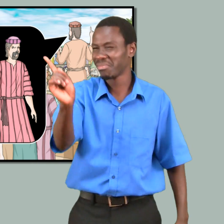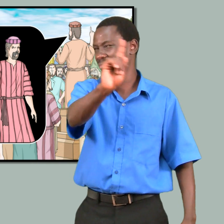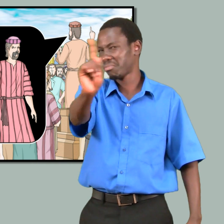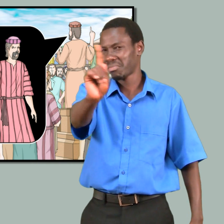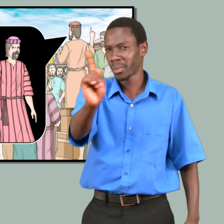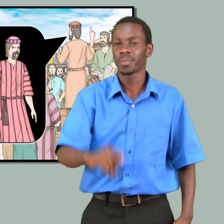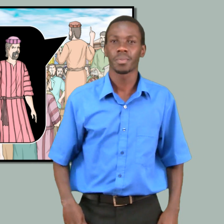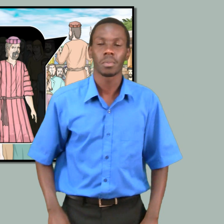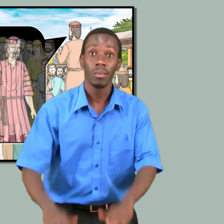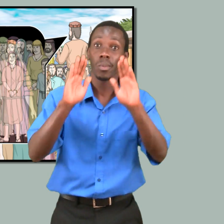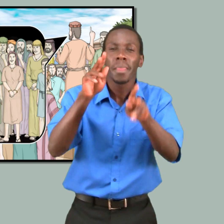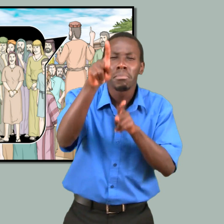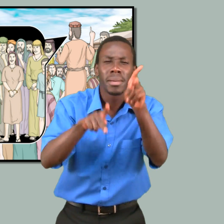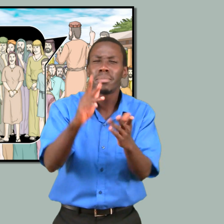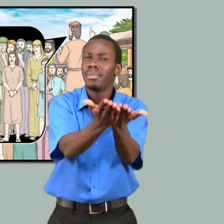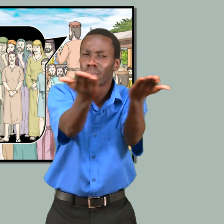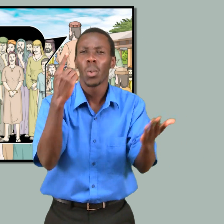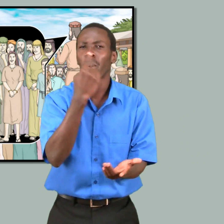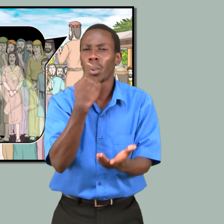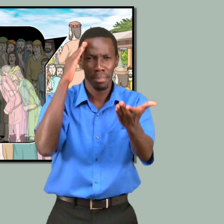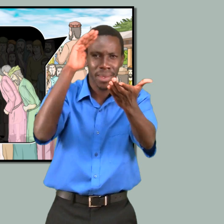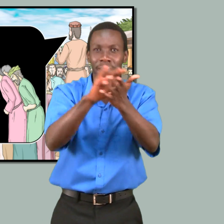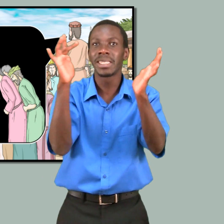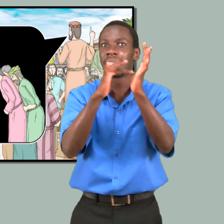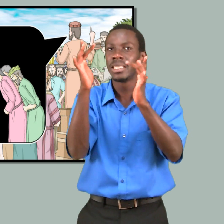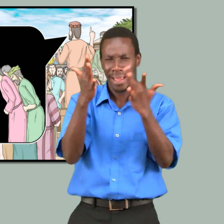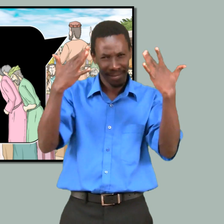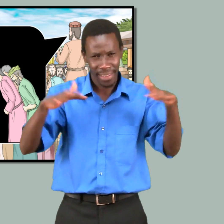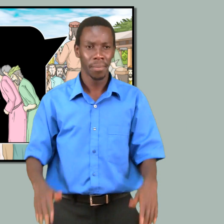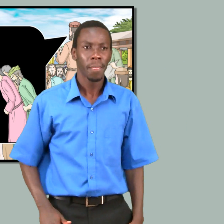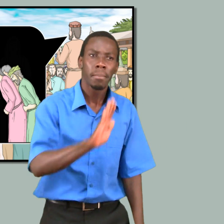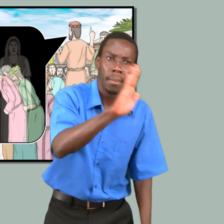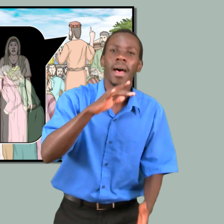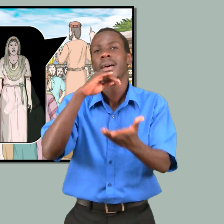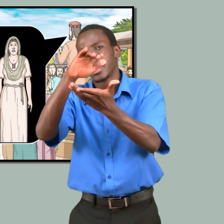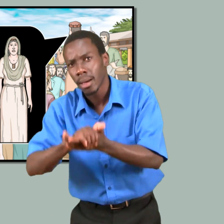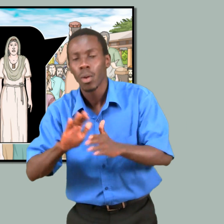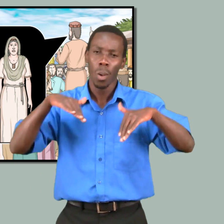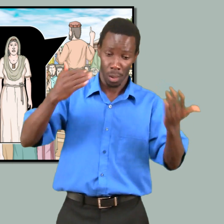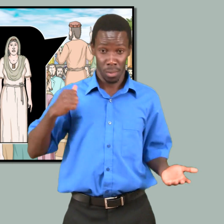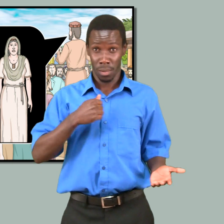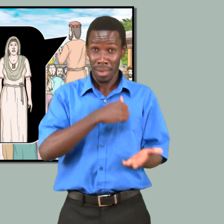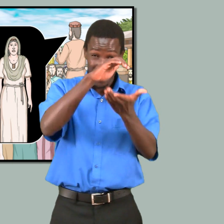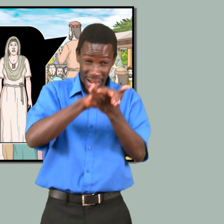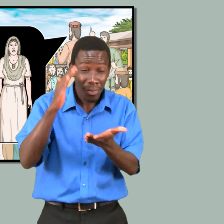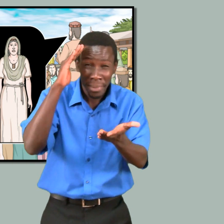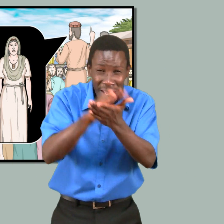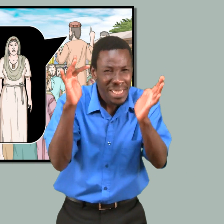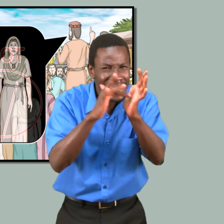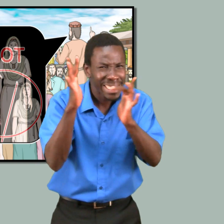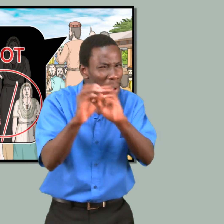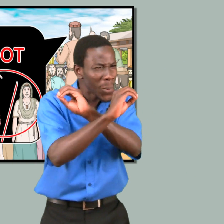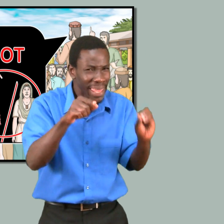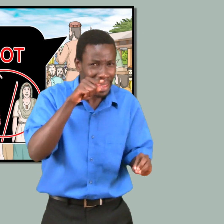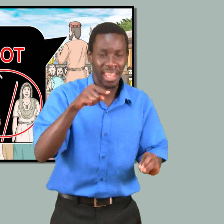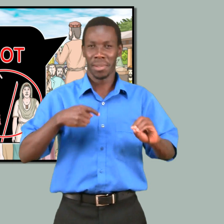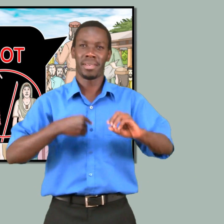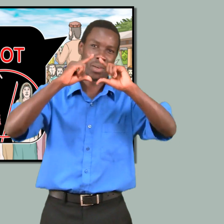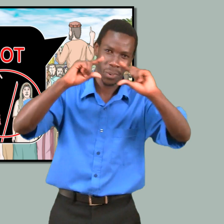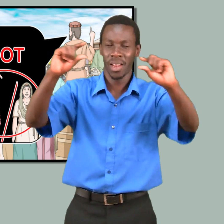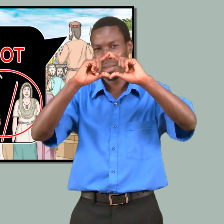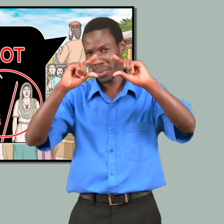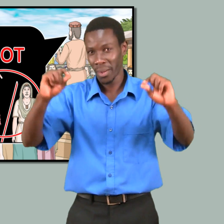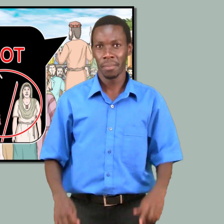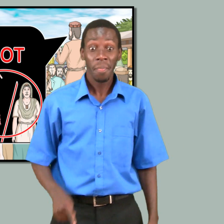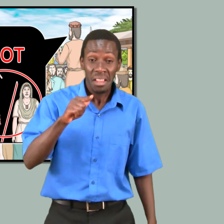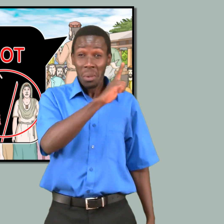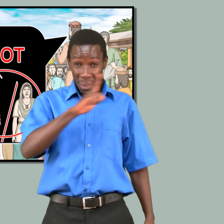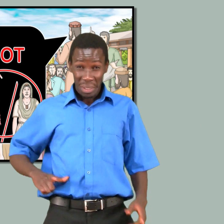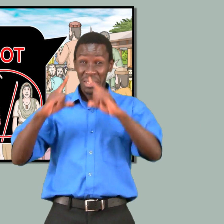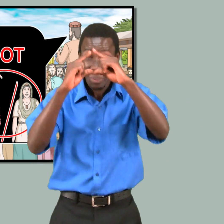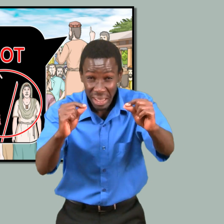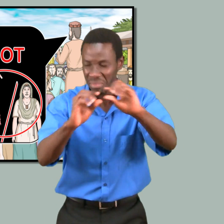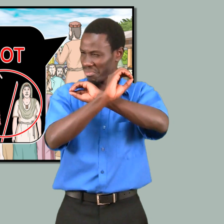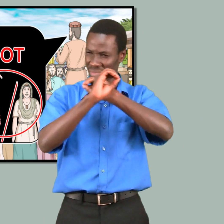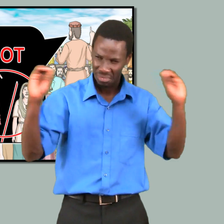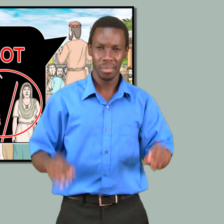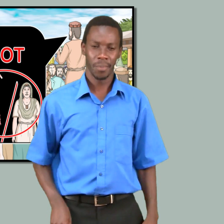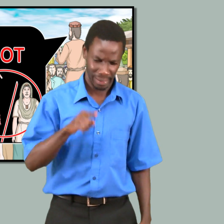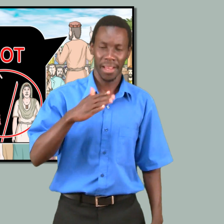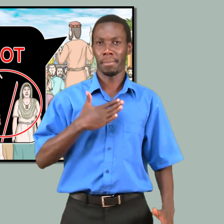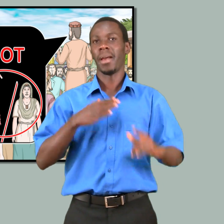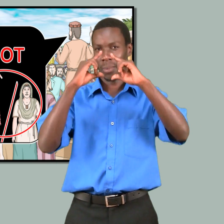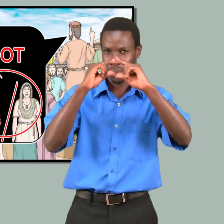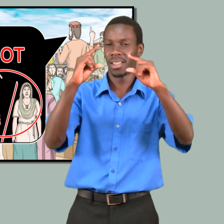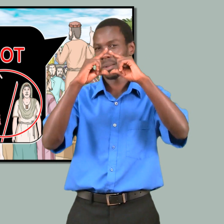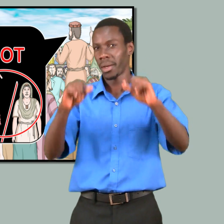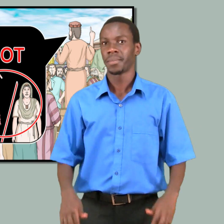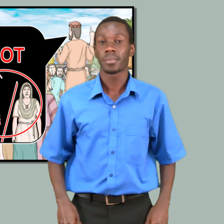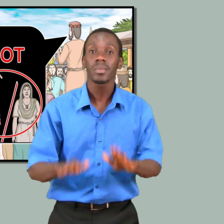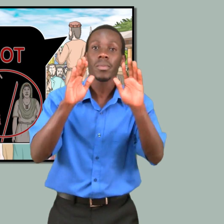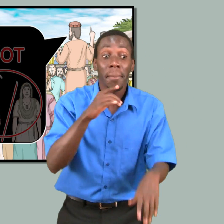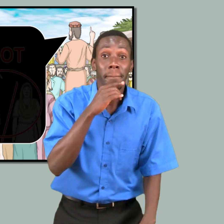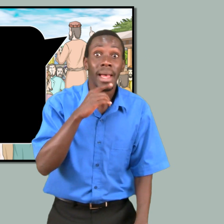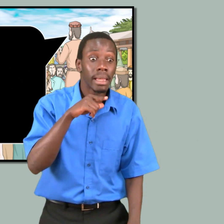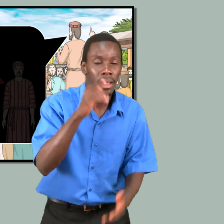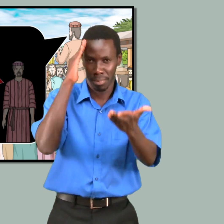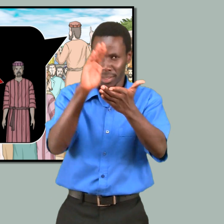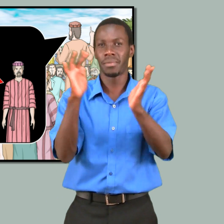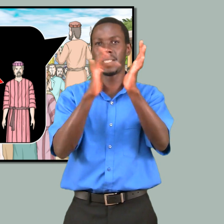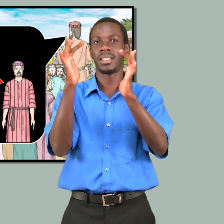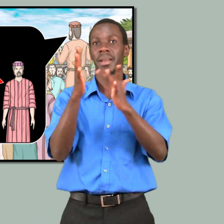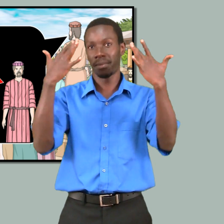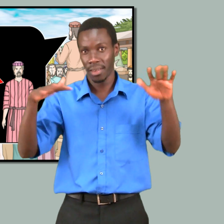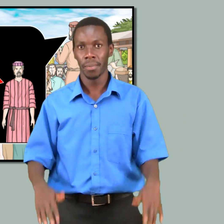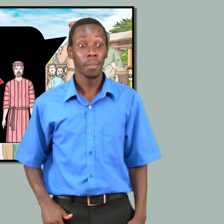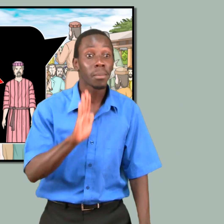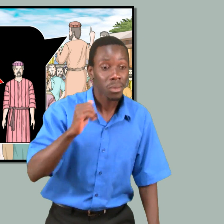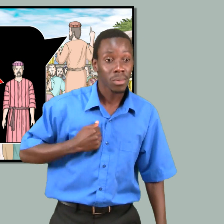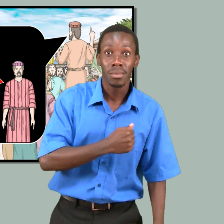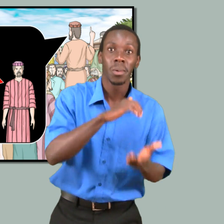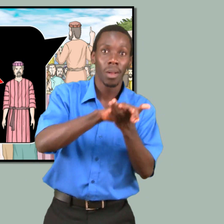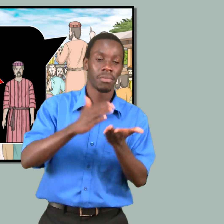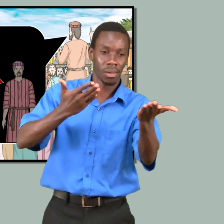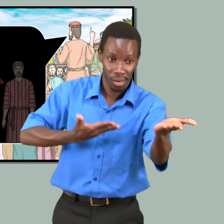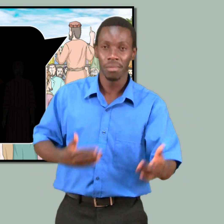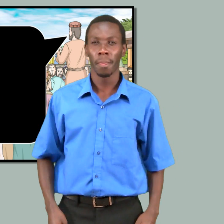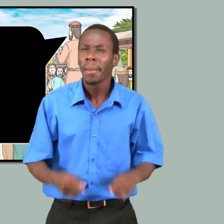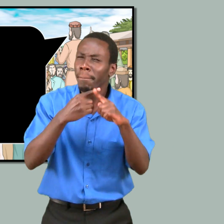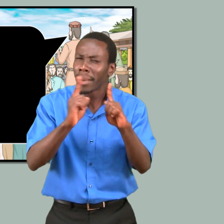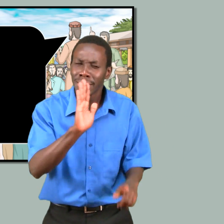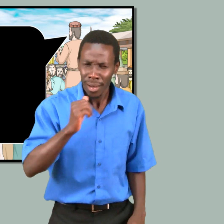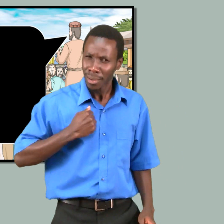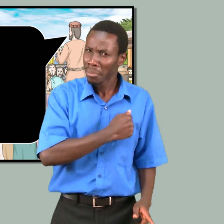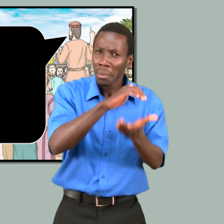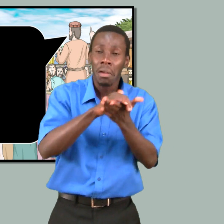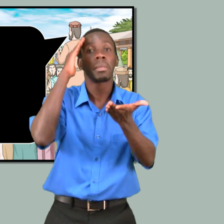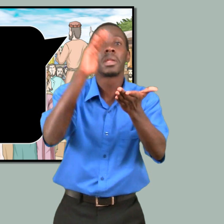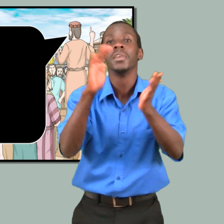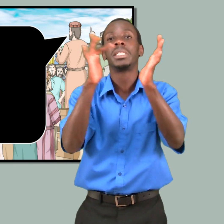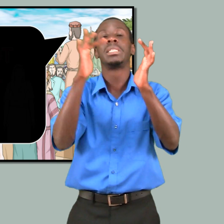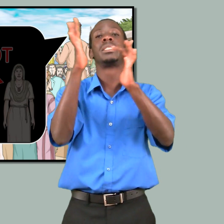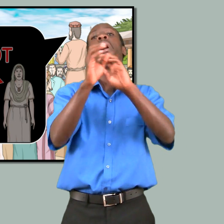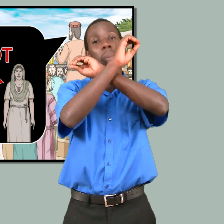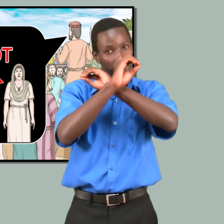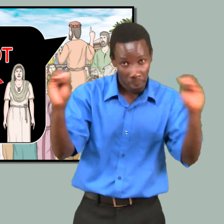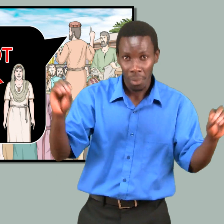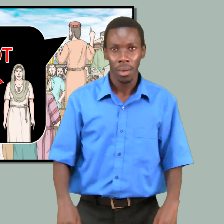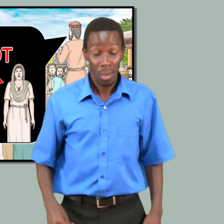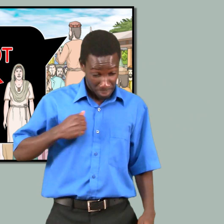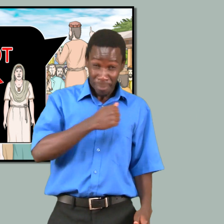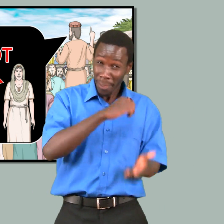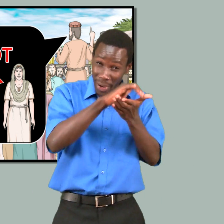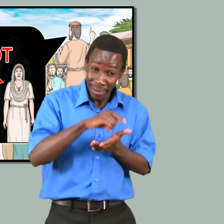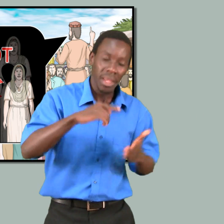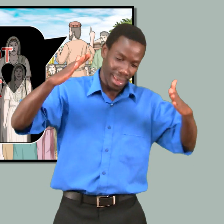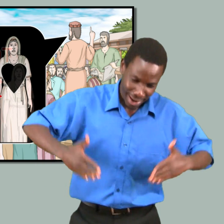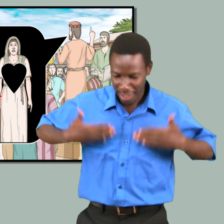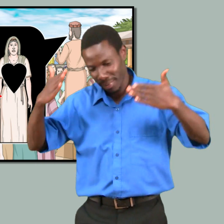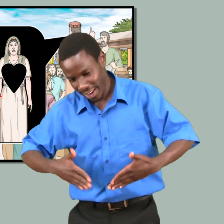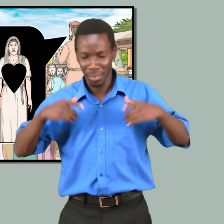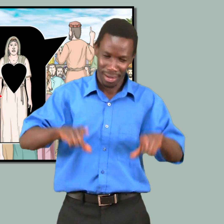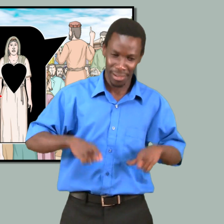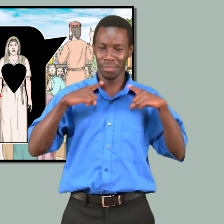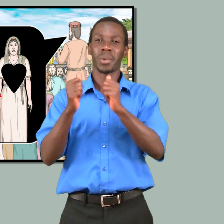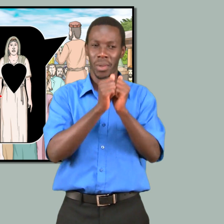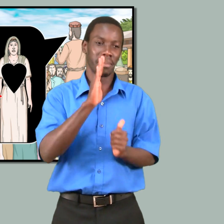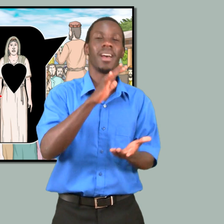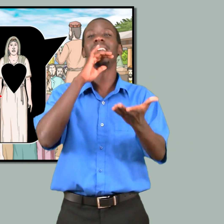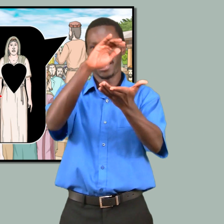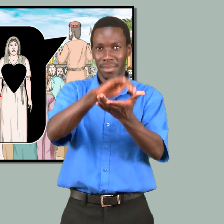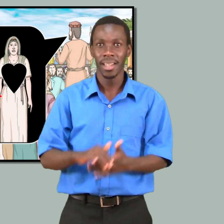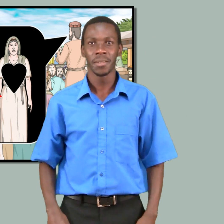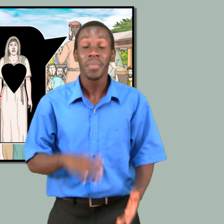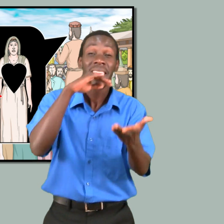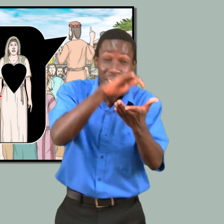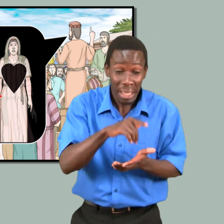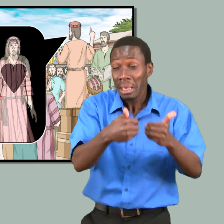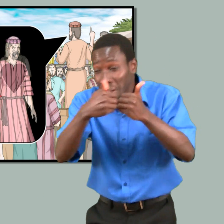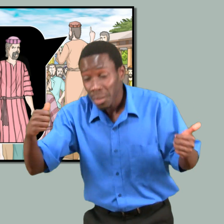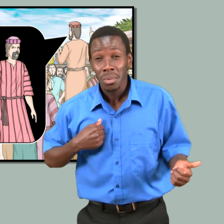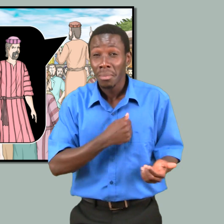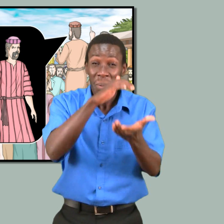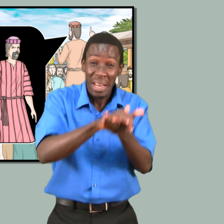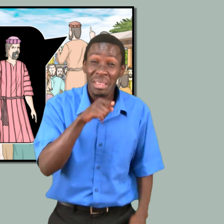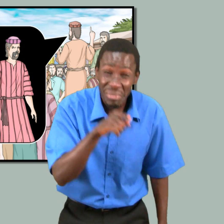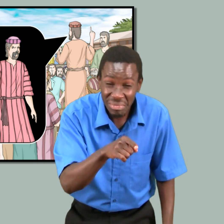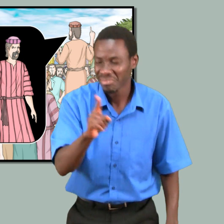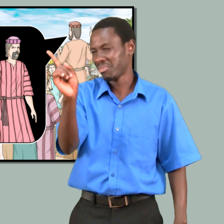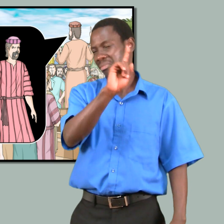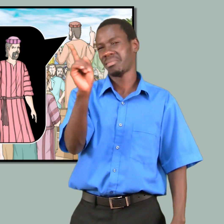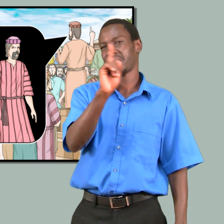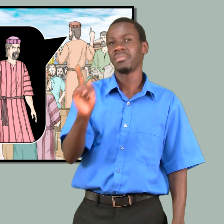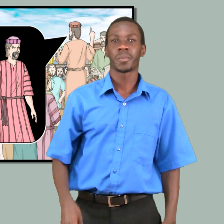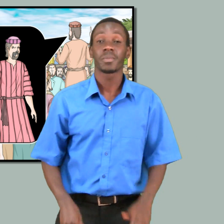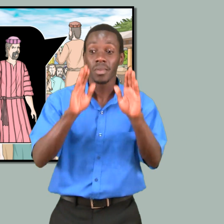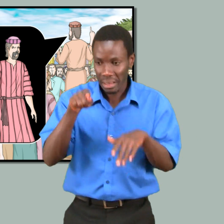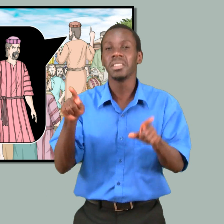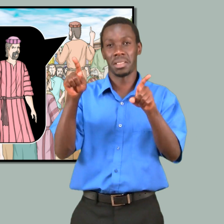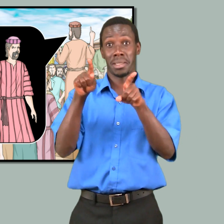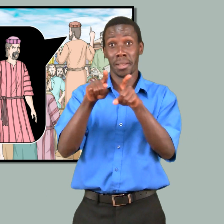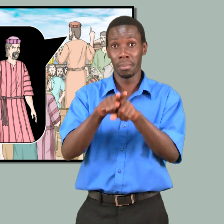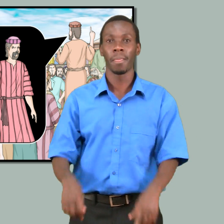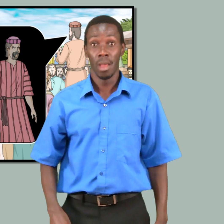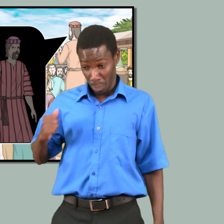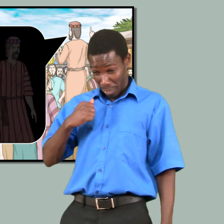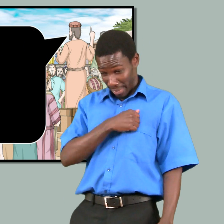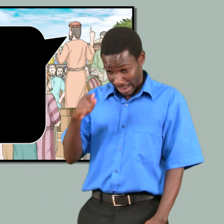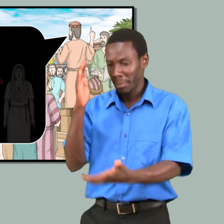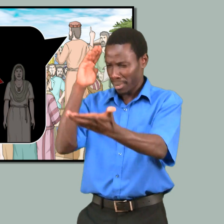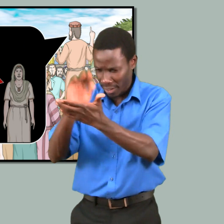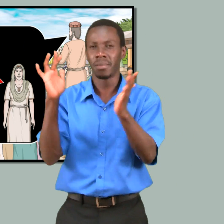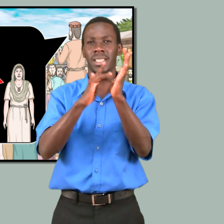To the rest I say this (I, not the Lord): If a brother has an unbelieving wife and she is willing to live with him, he must not divorce her.